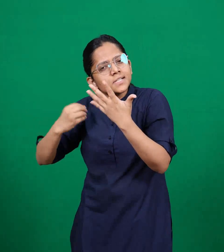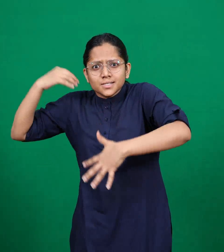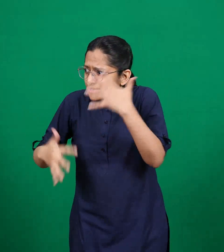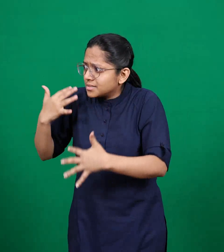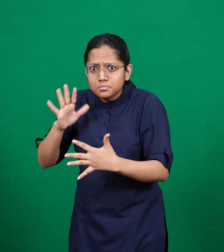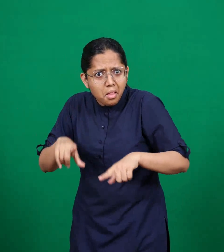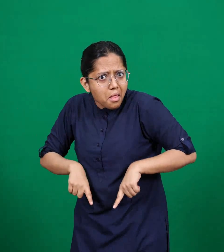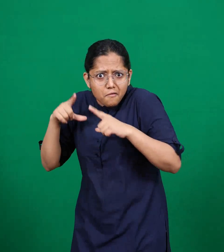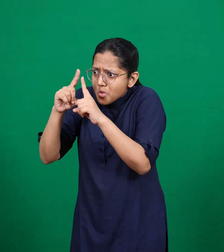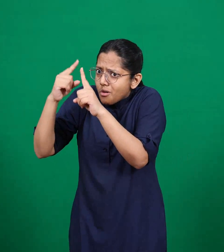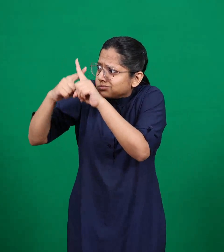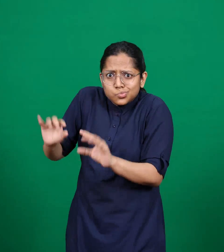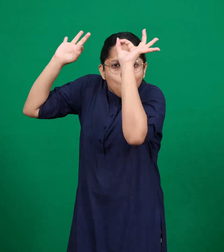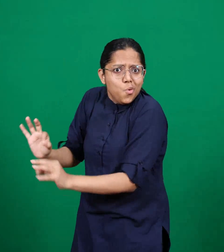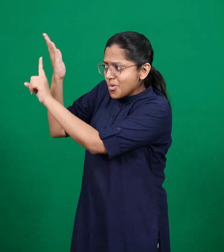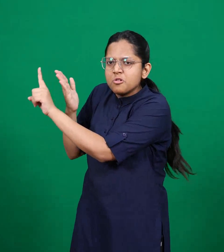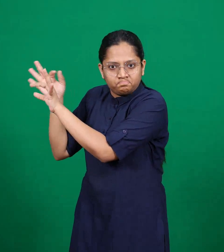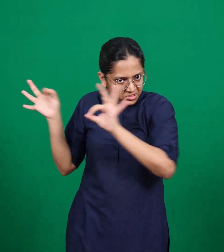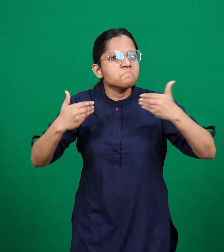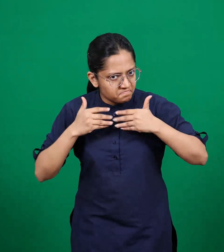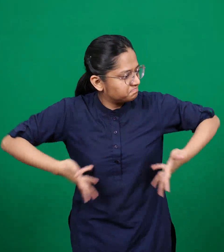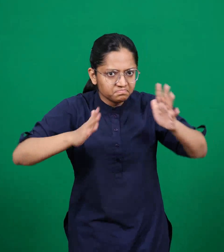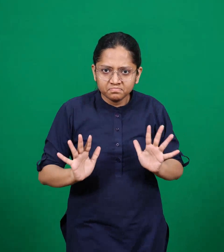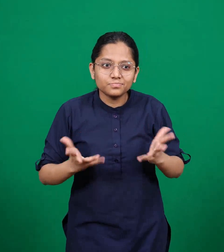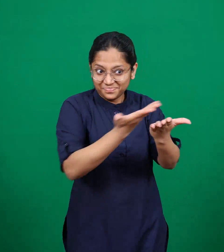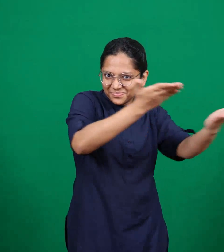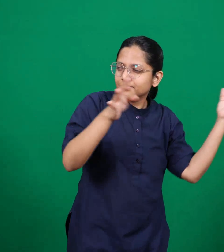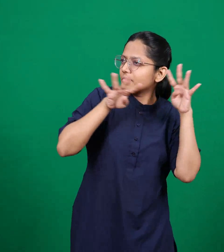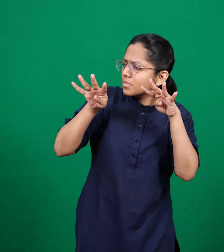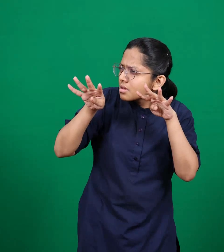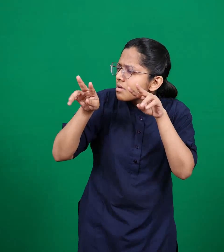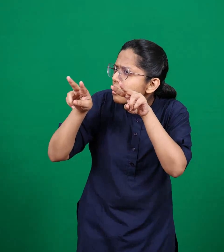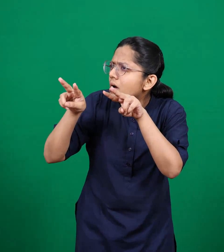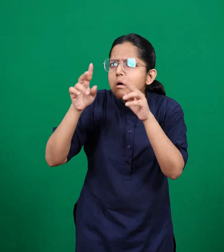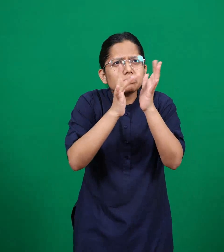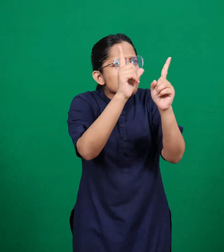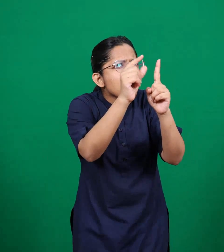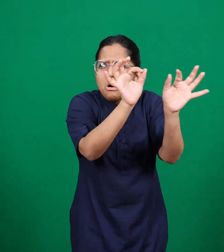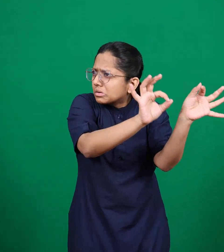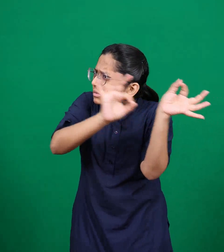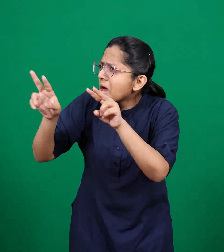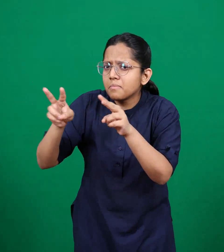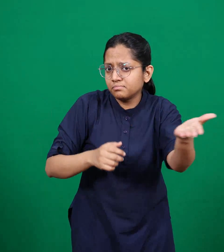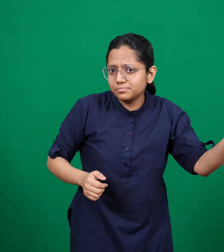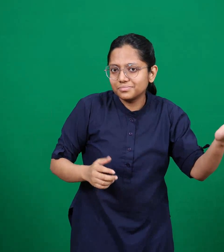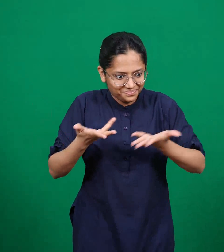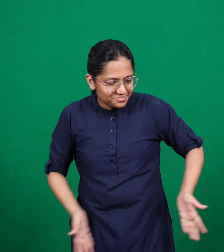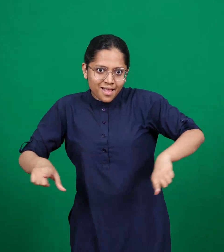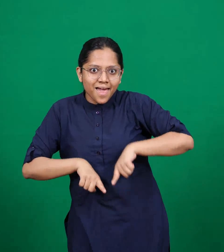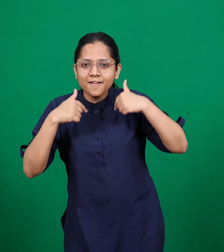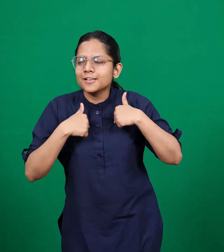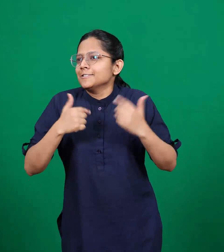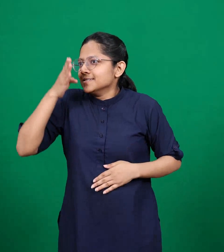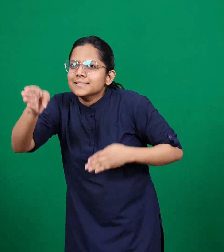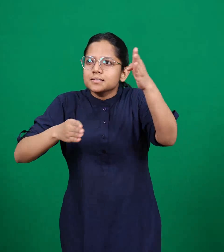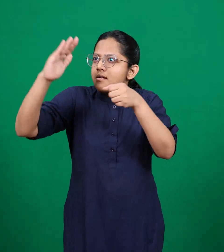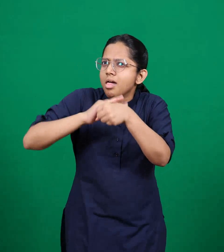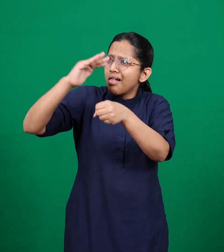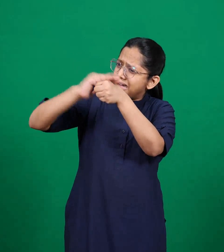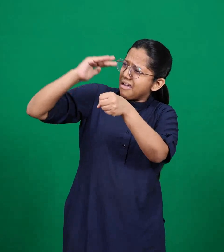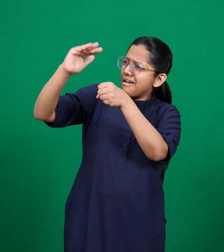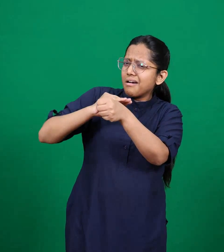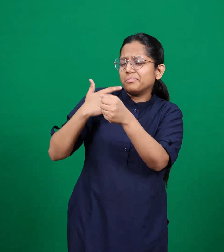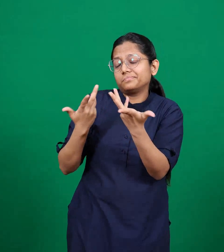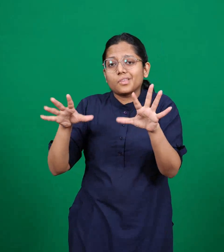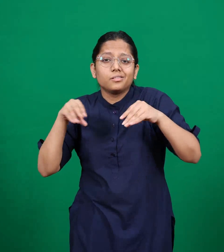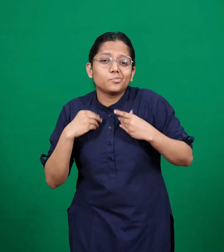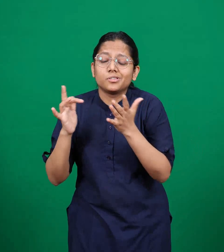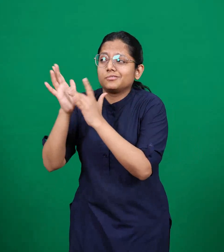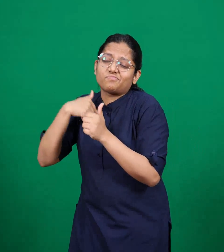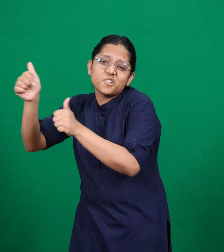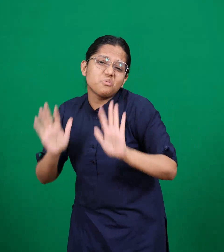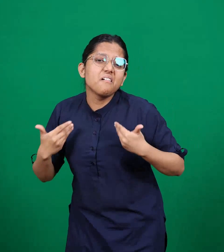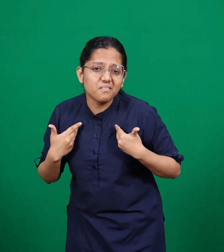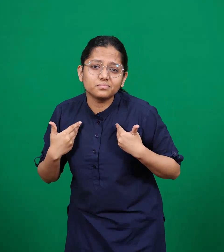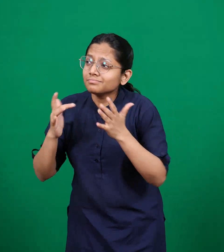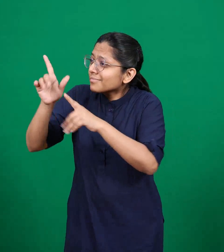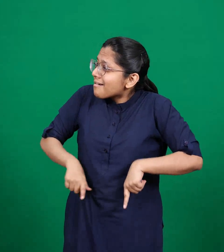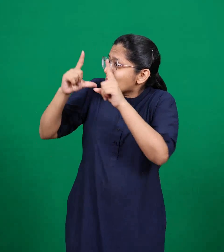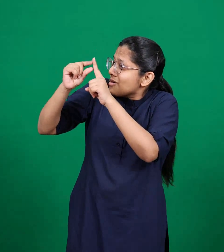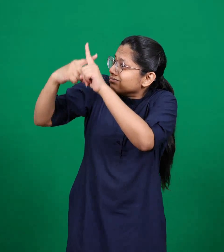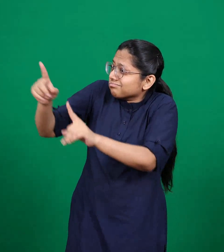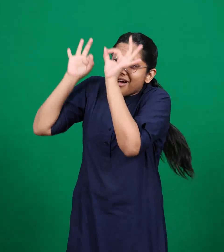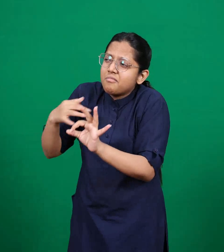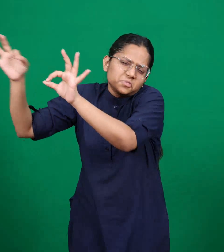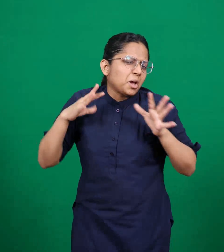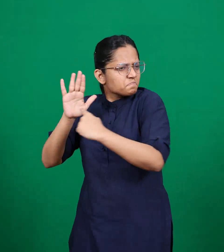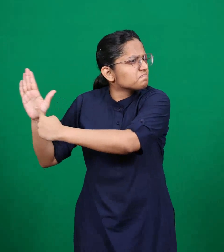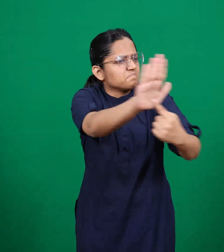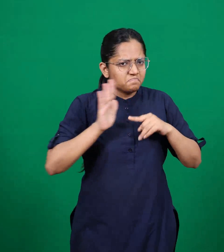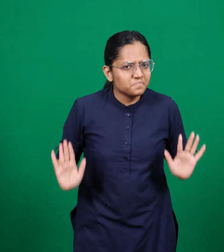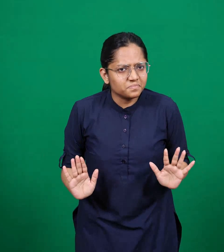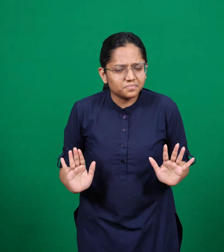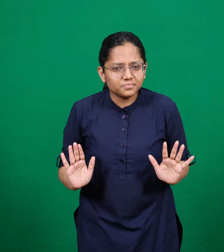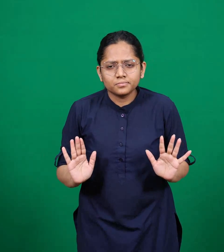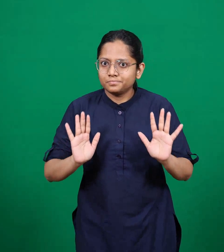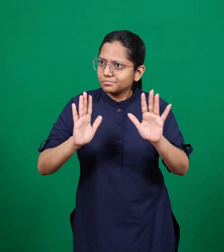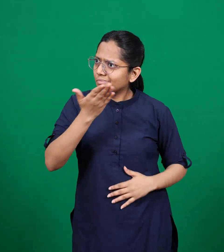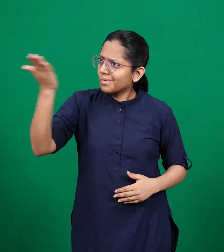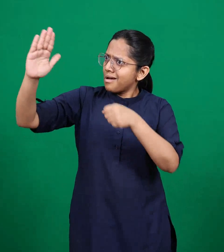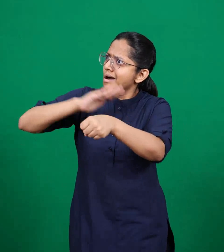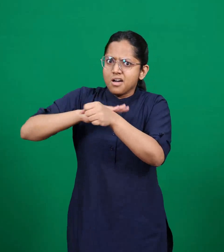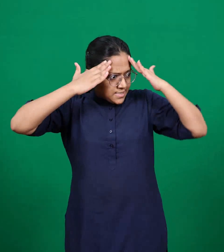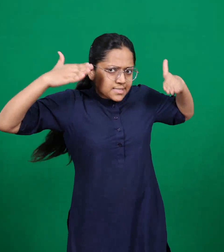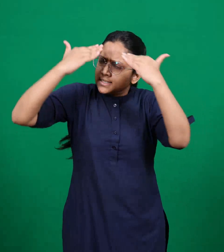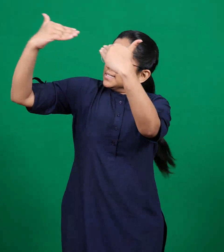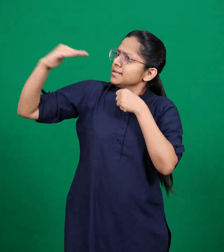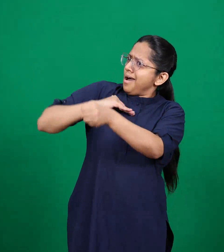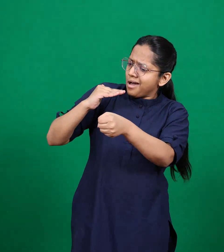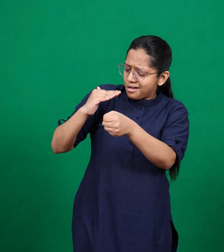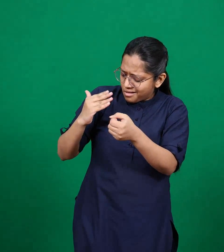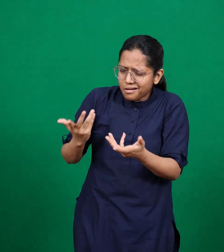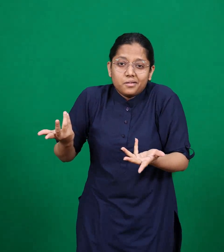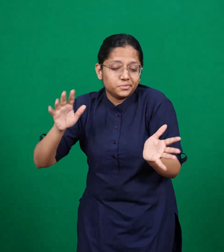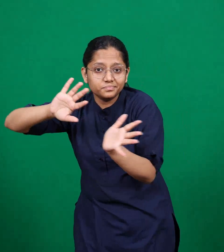For we who are alive are always consigned to death for Jesus ' sake, so that the life of Jesus may also be revealed in our mortal body.